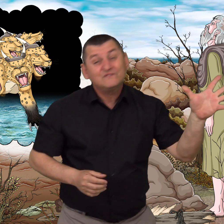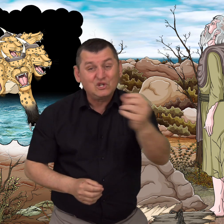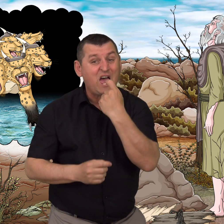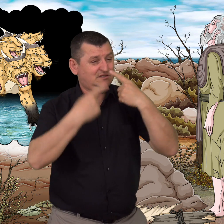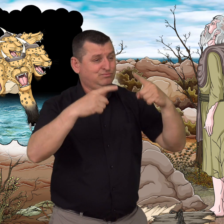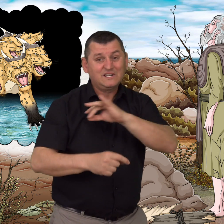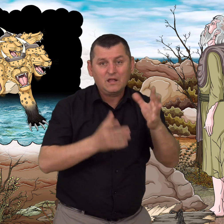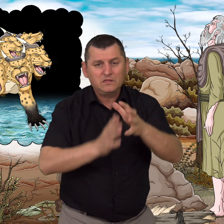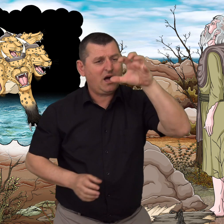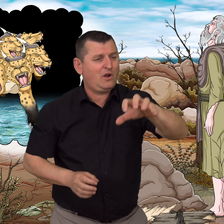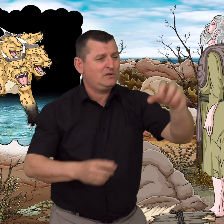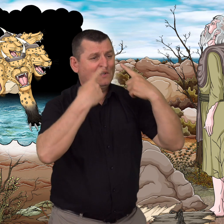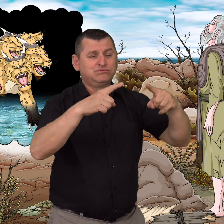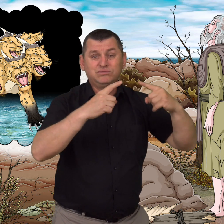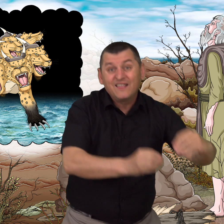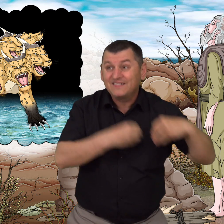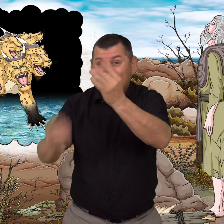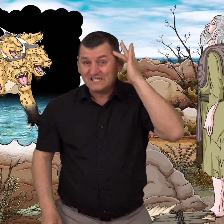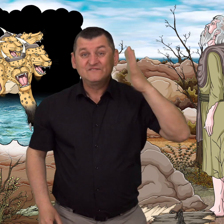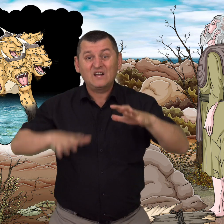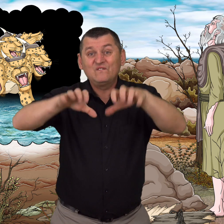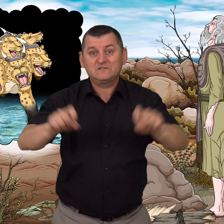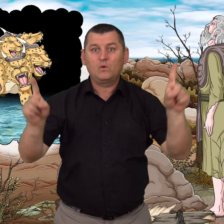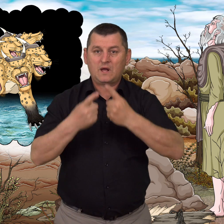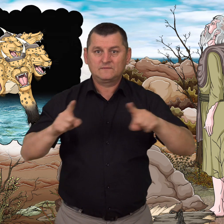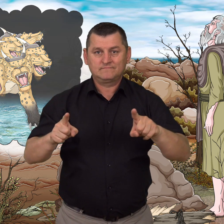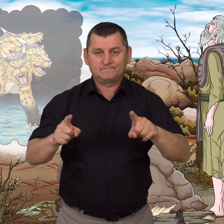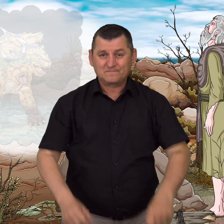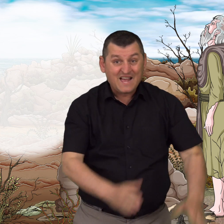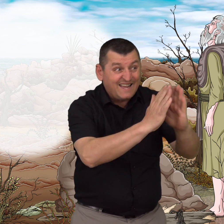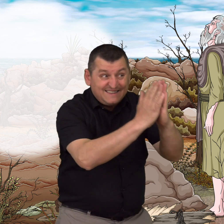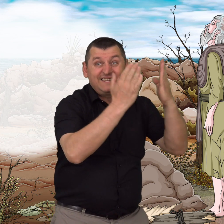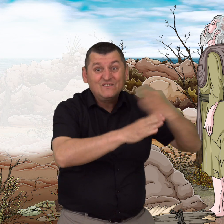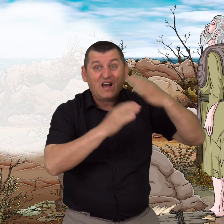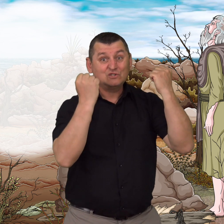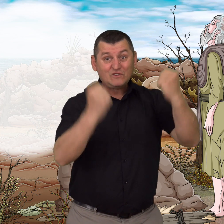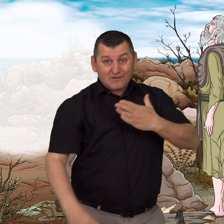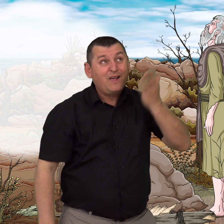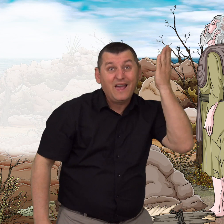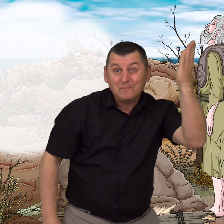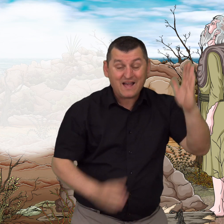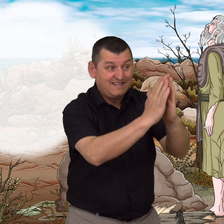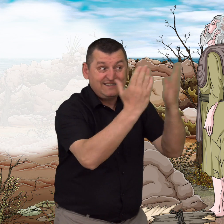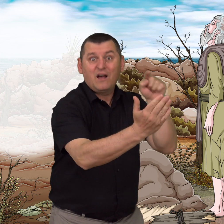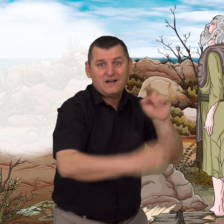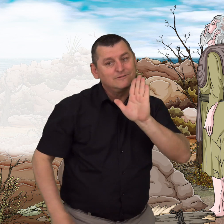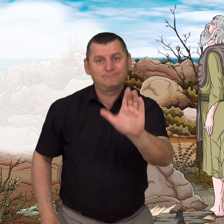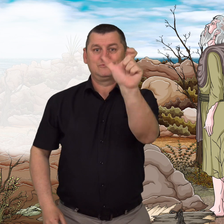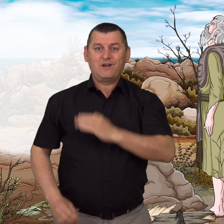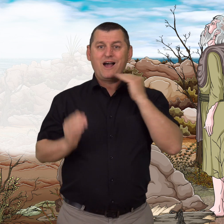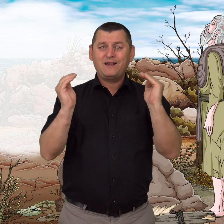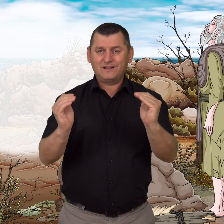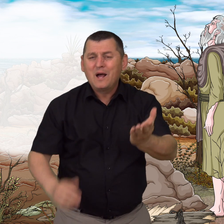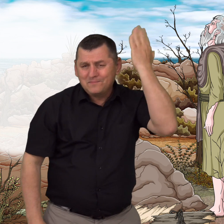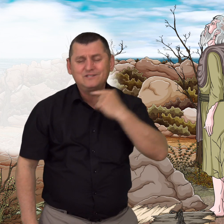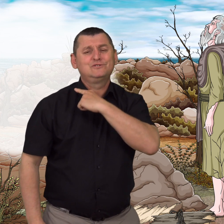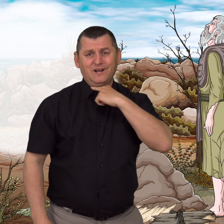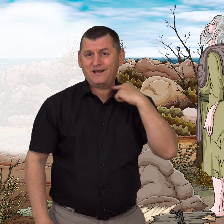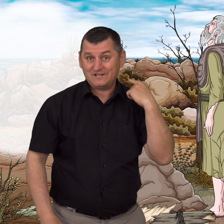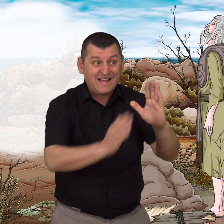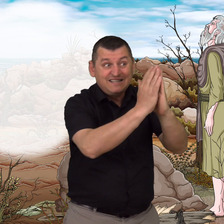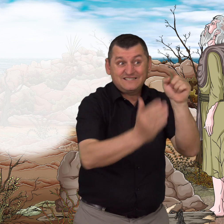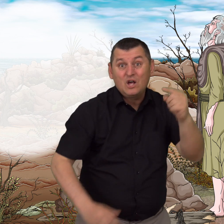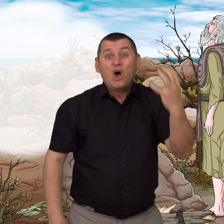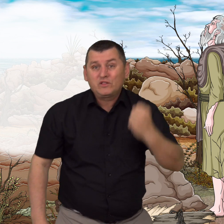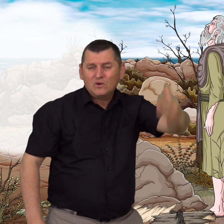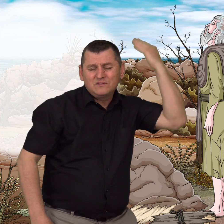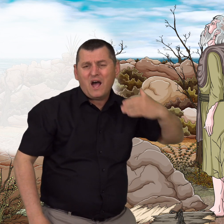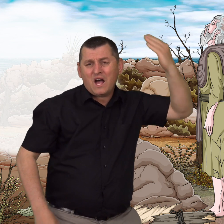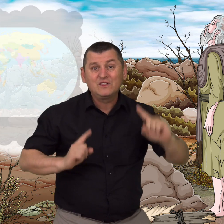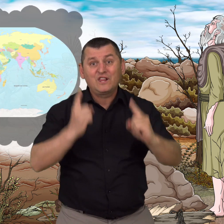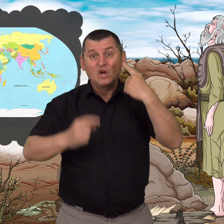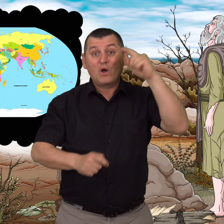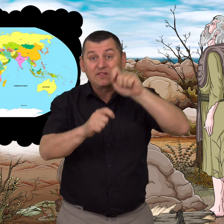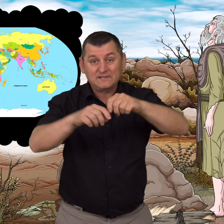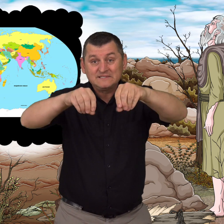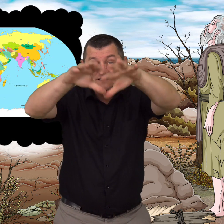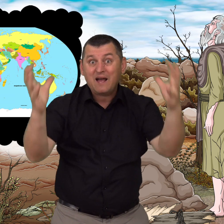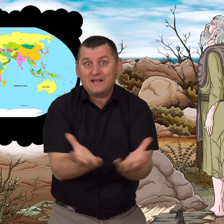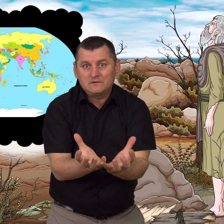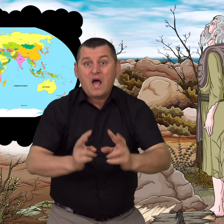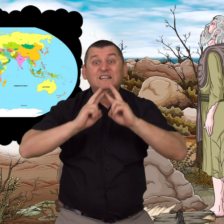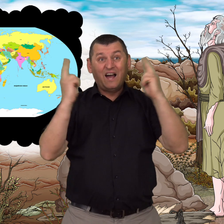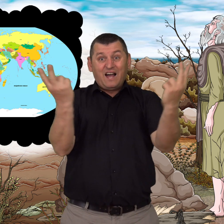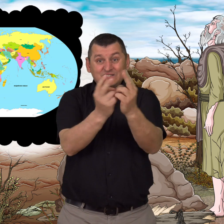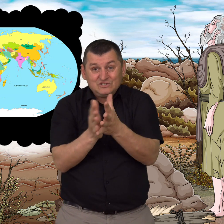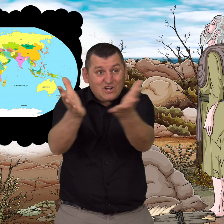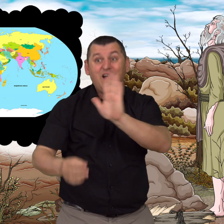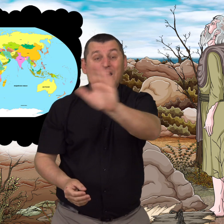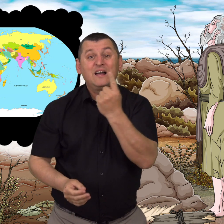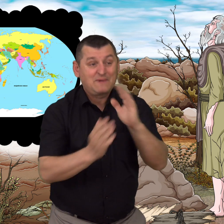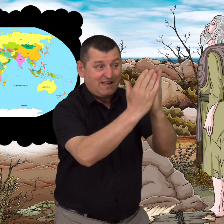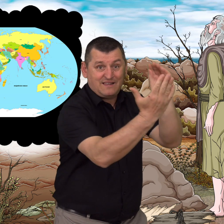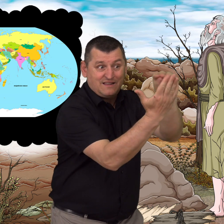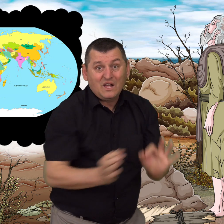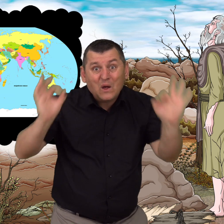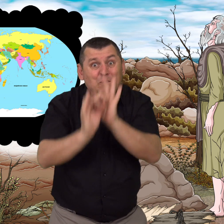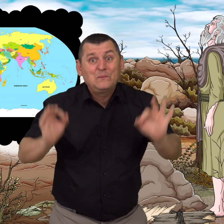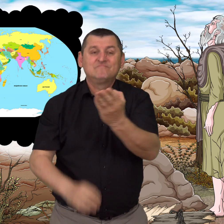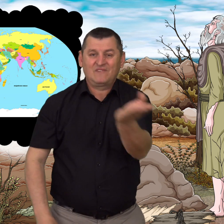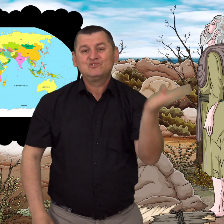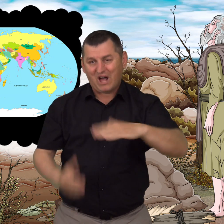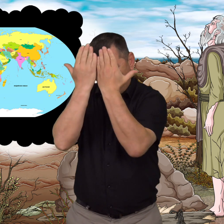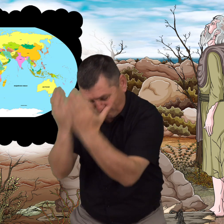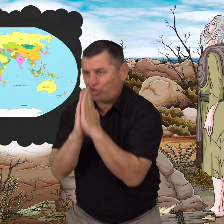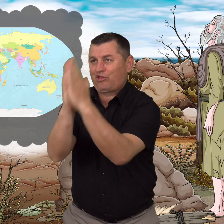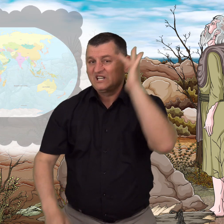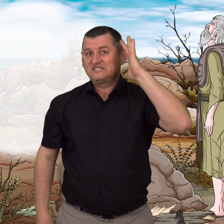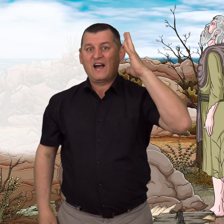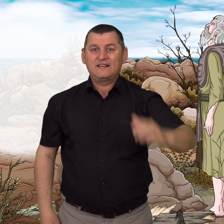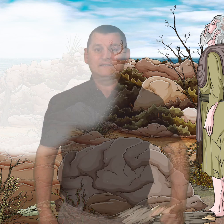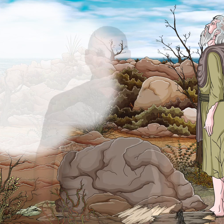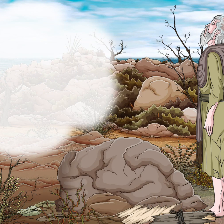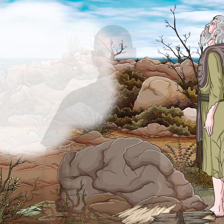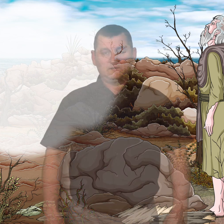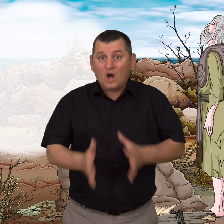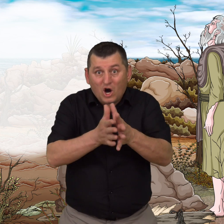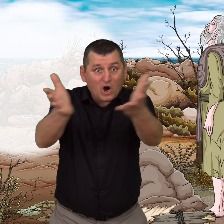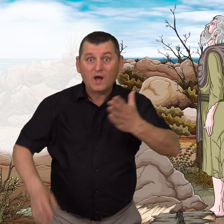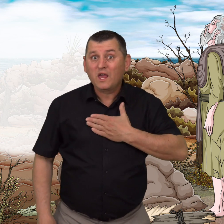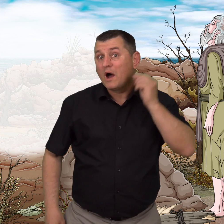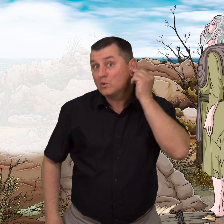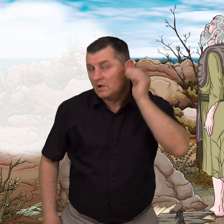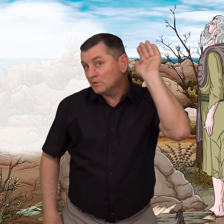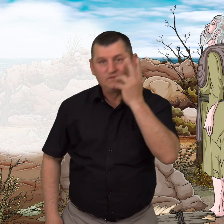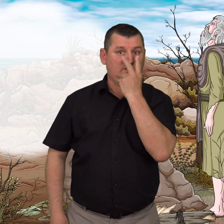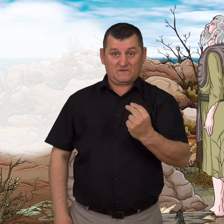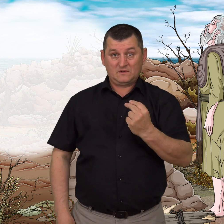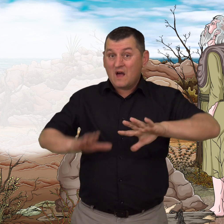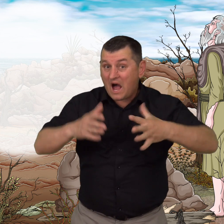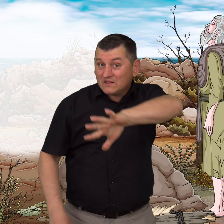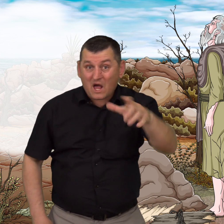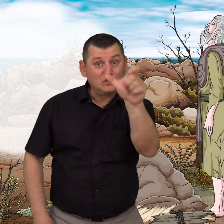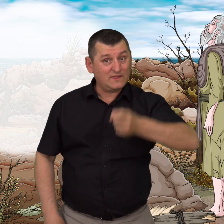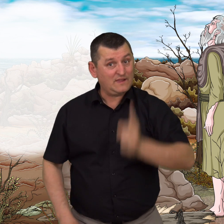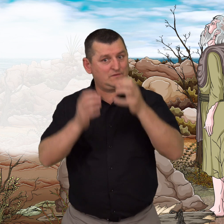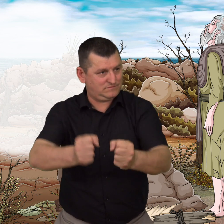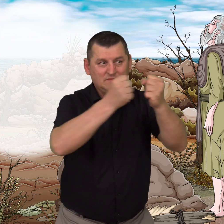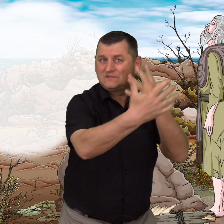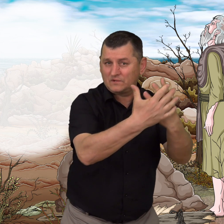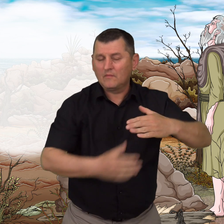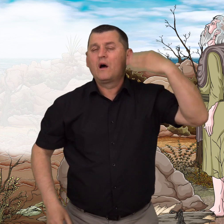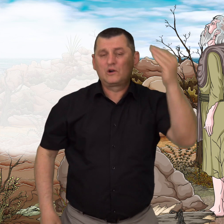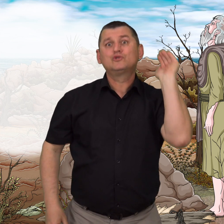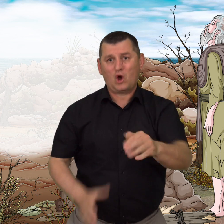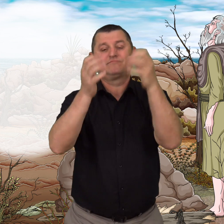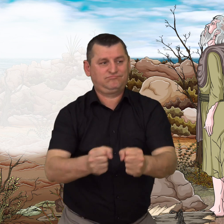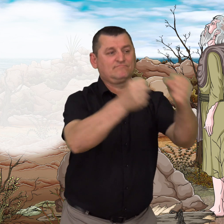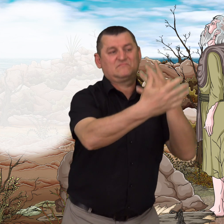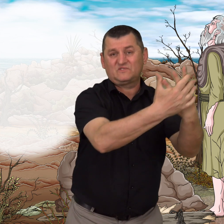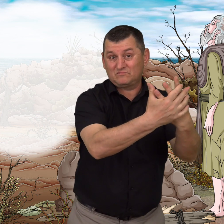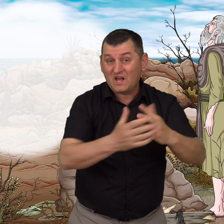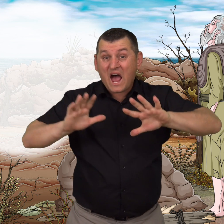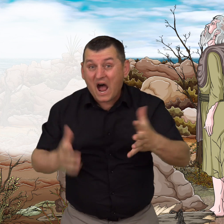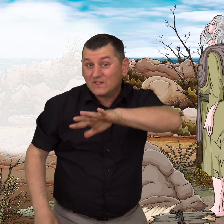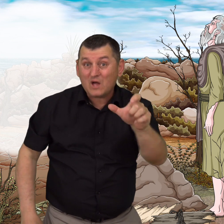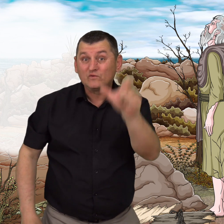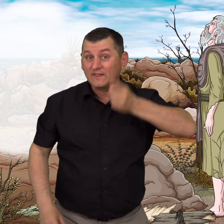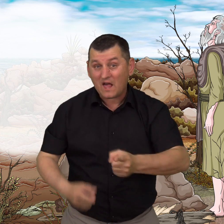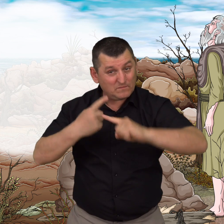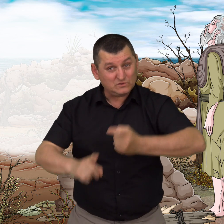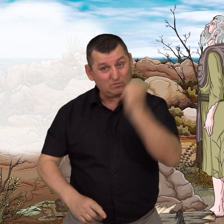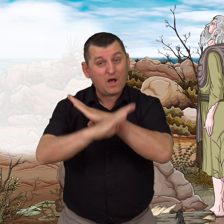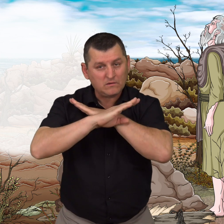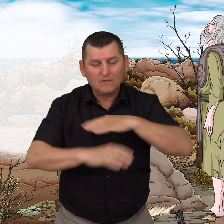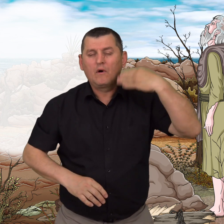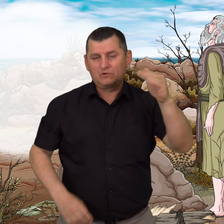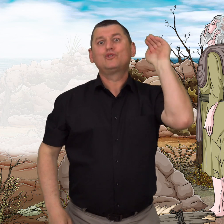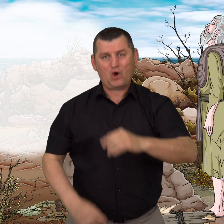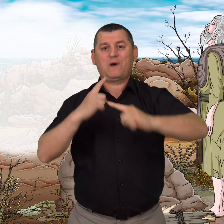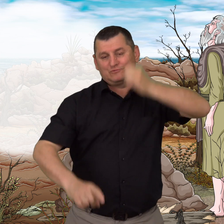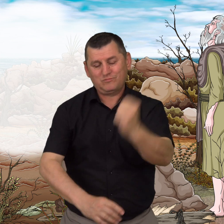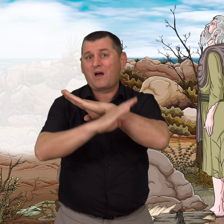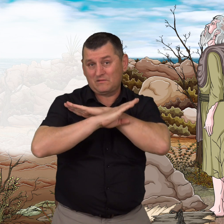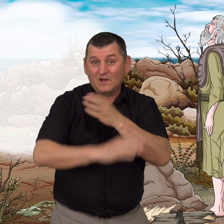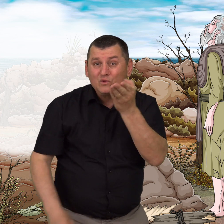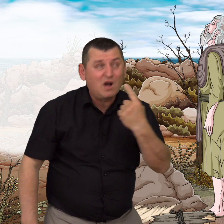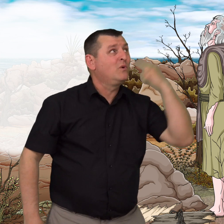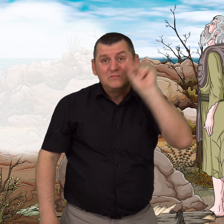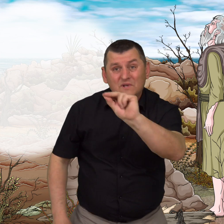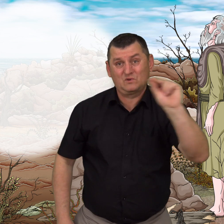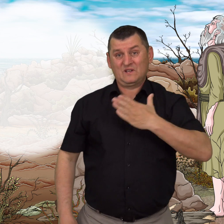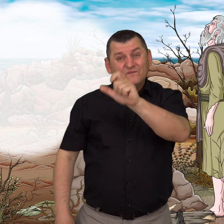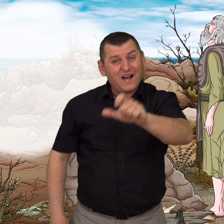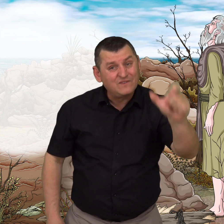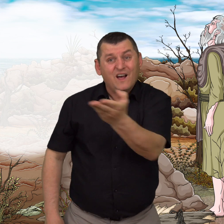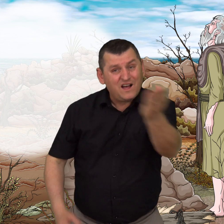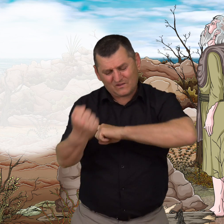And all who dwell on the earth will worship the beast—all whose names have not been written from the foundation of the world in the Book of Life belonging to the Lamb who was slain. He who has an ear, let him hear: “If anyone is destined for captivity, into captivity he will go;